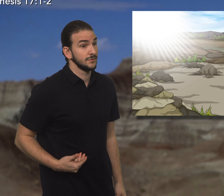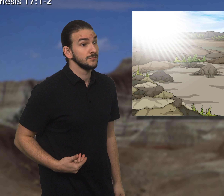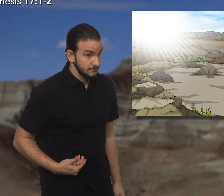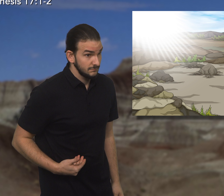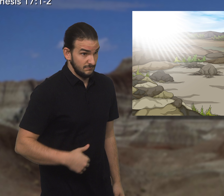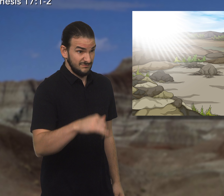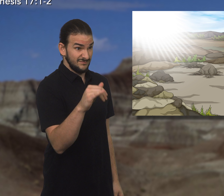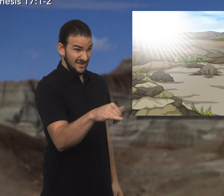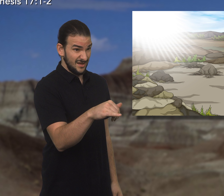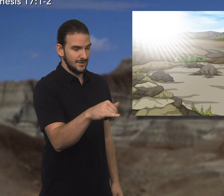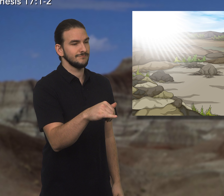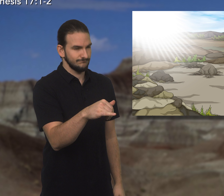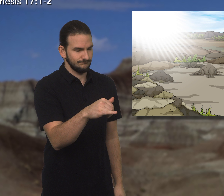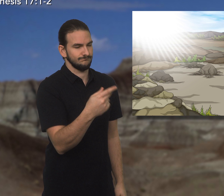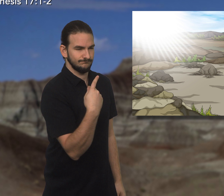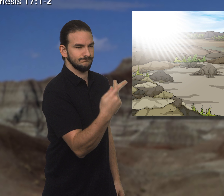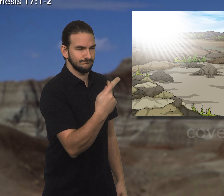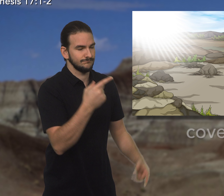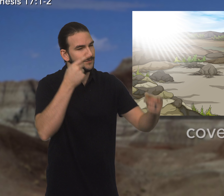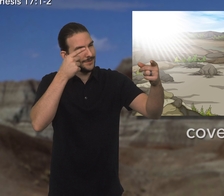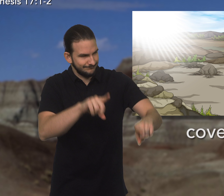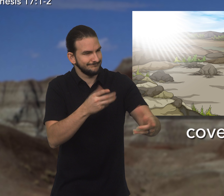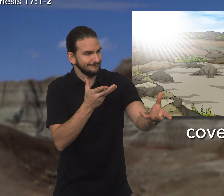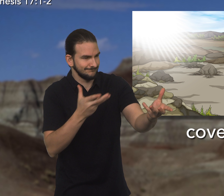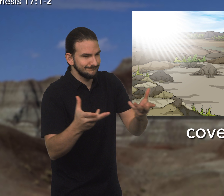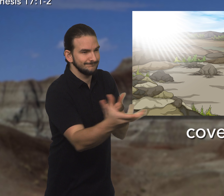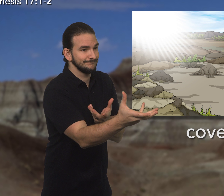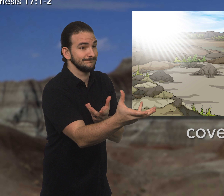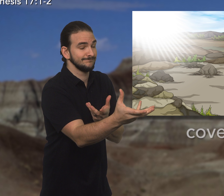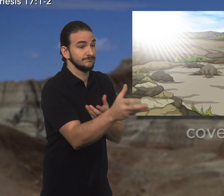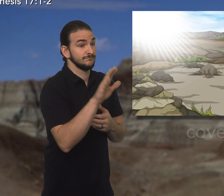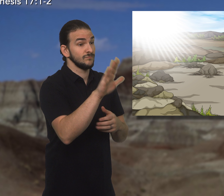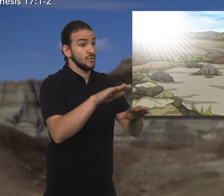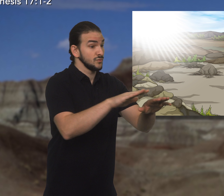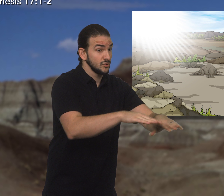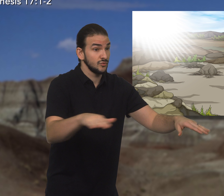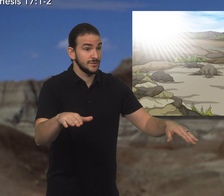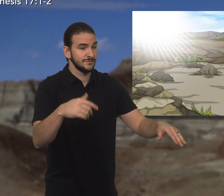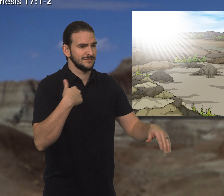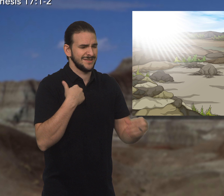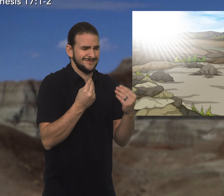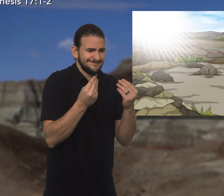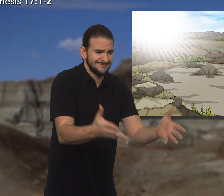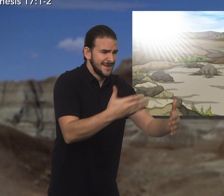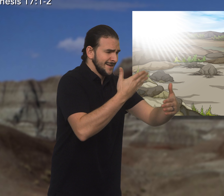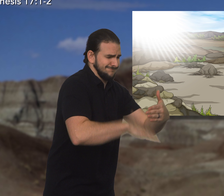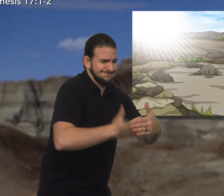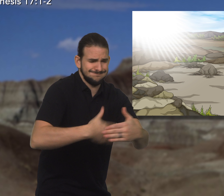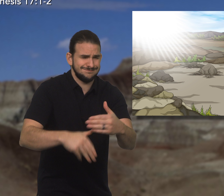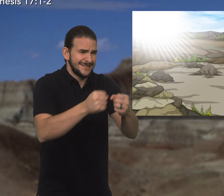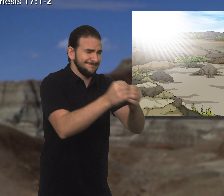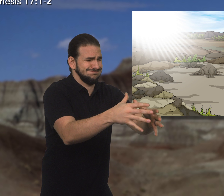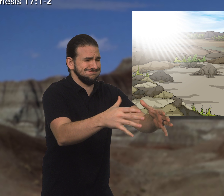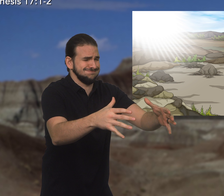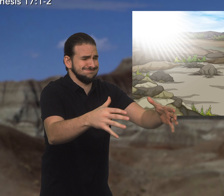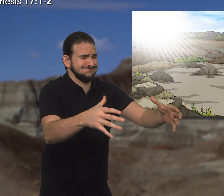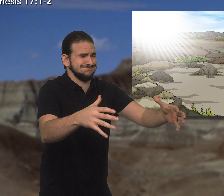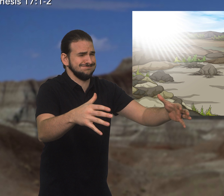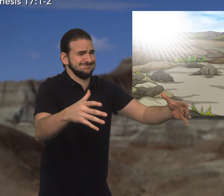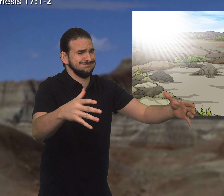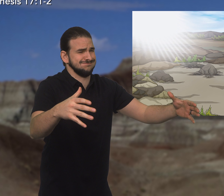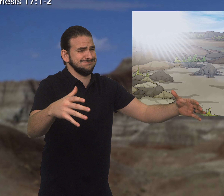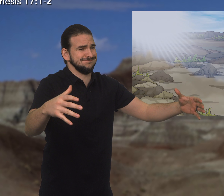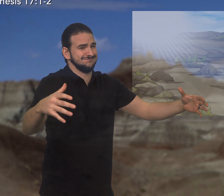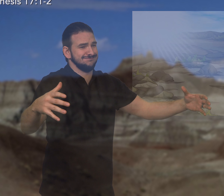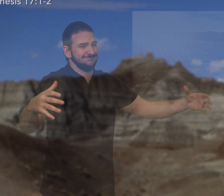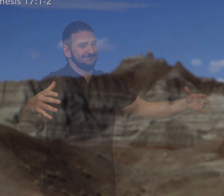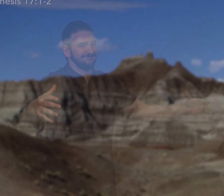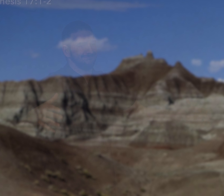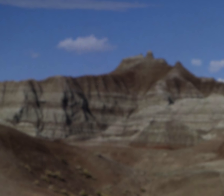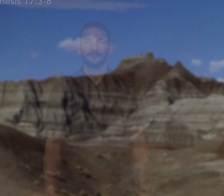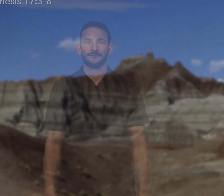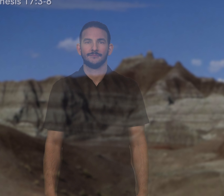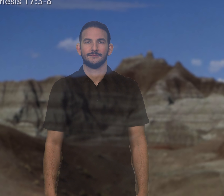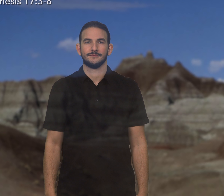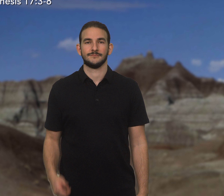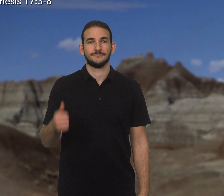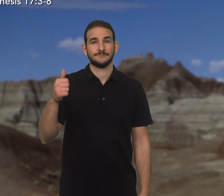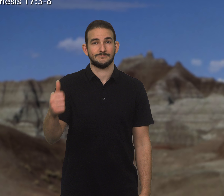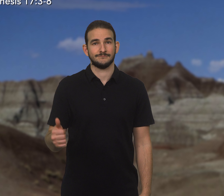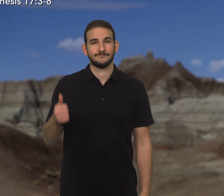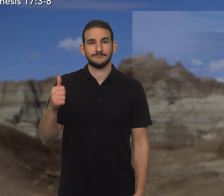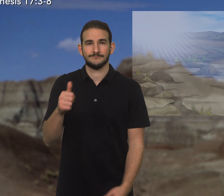I will establish My covenant between Me and you, and I will multiply you exceedingly.”